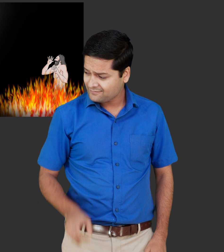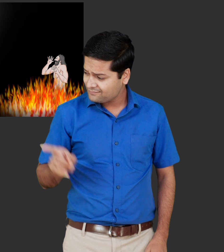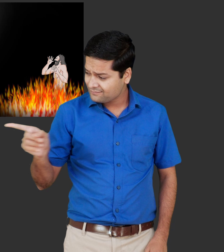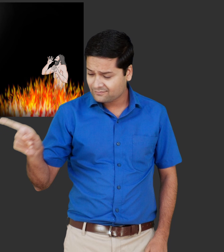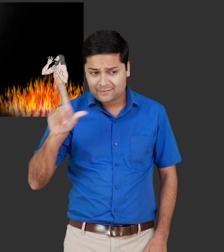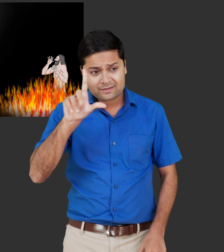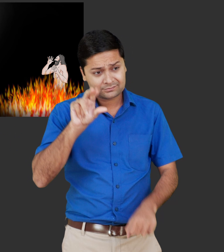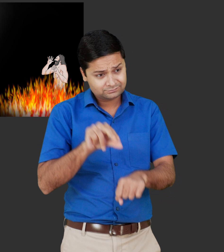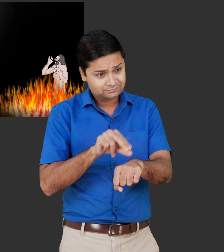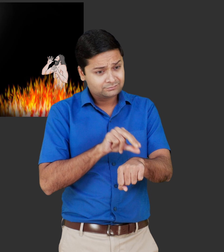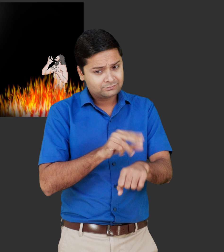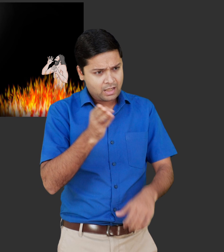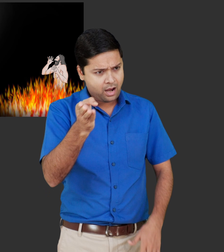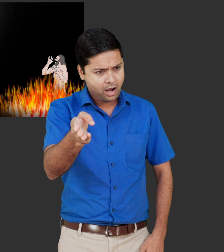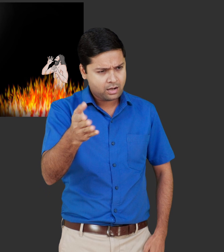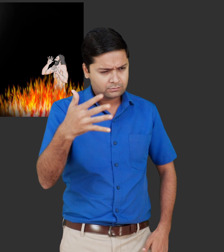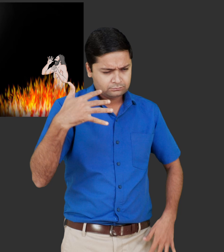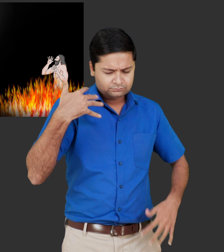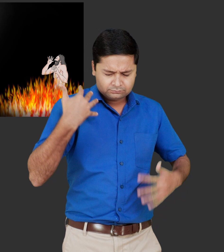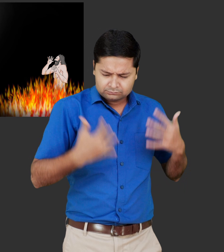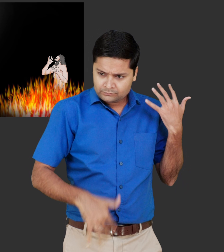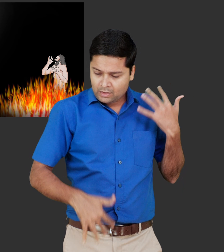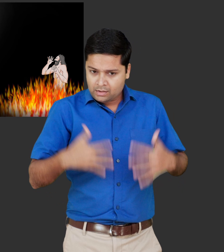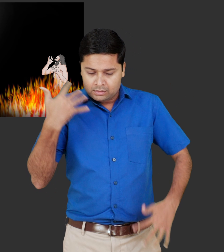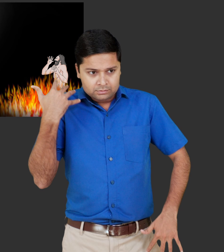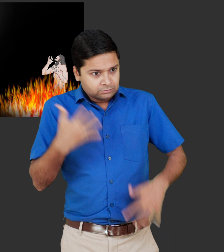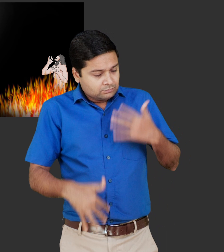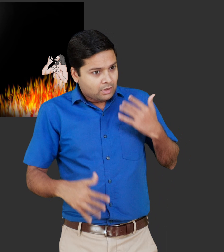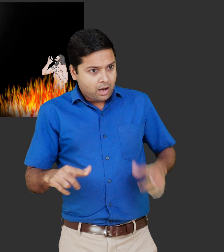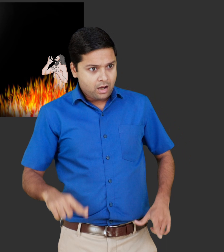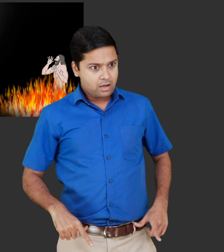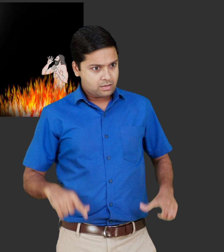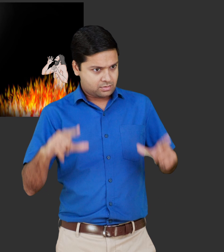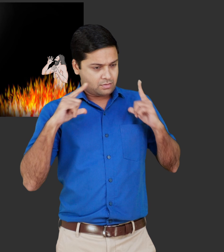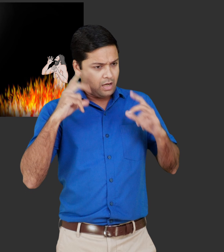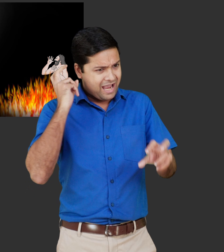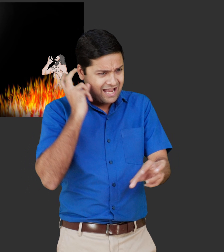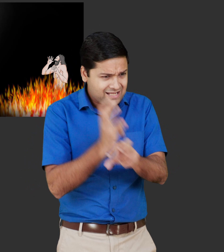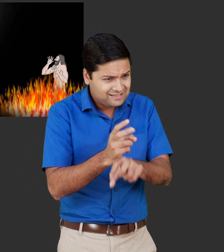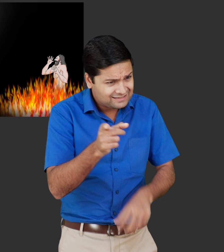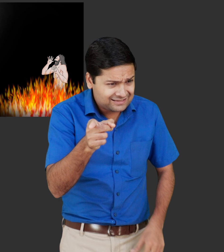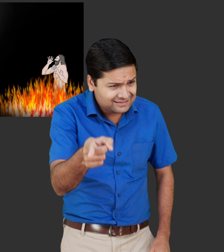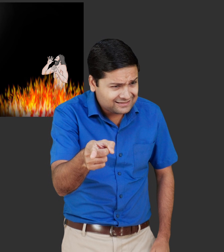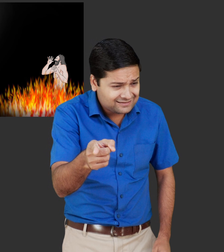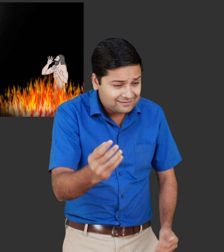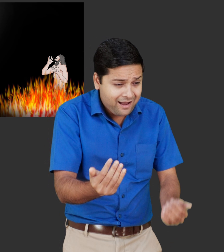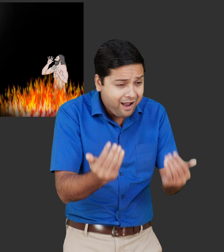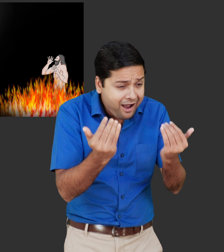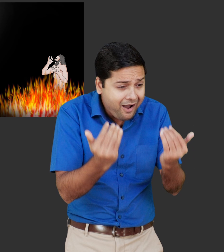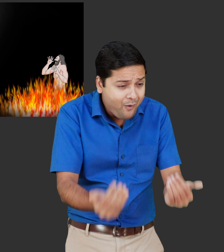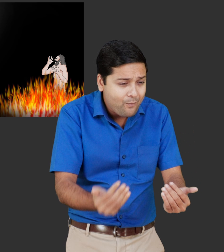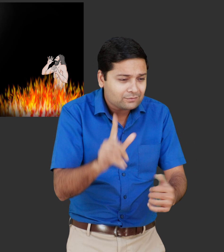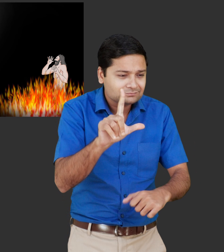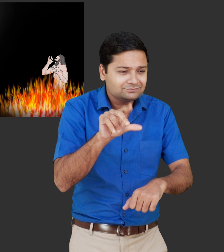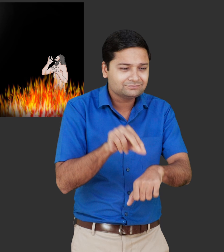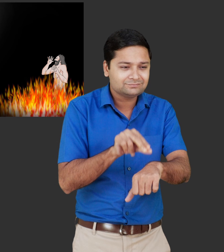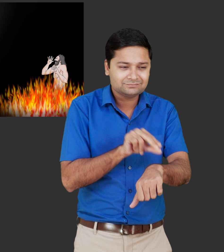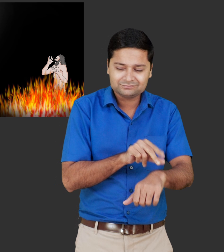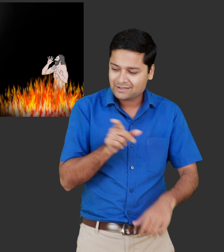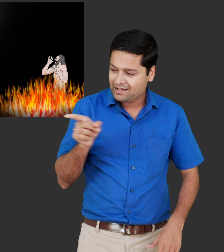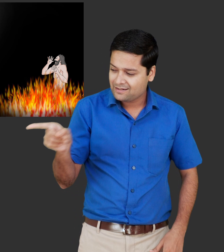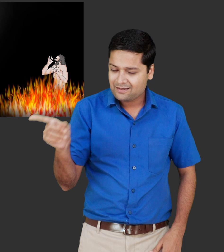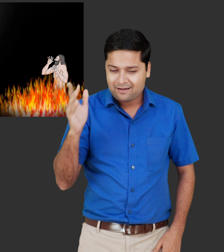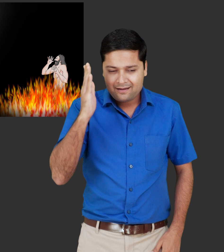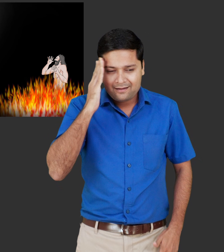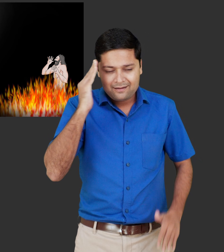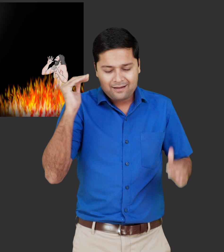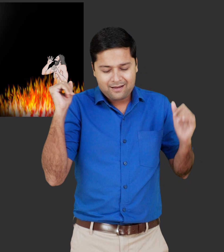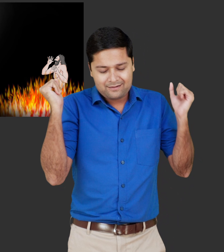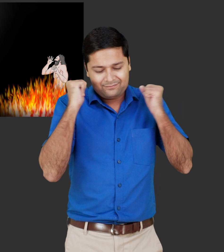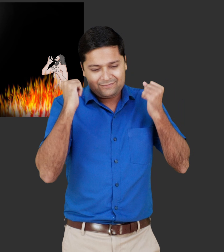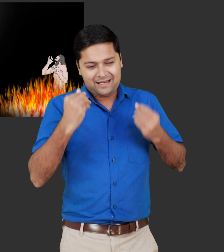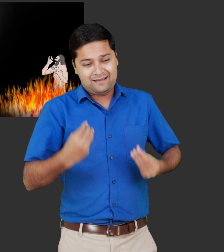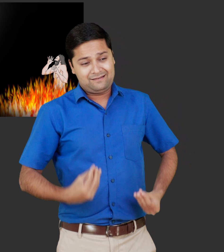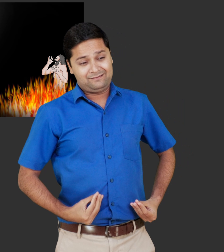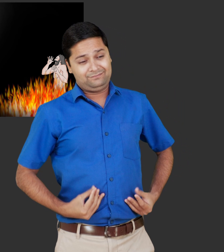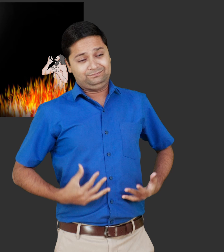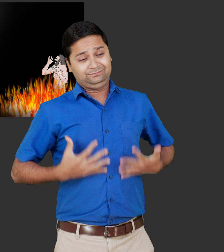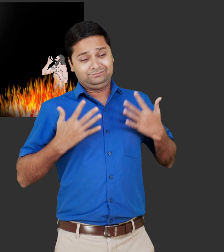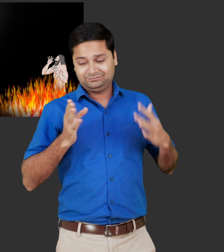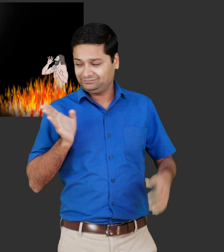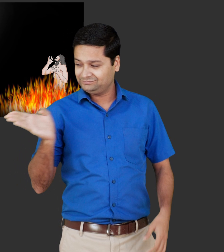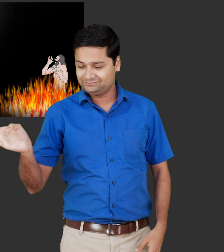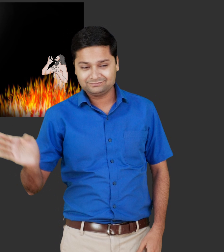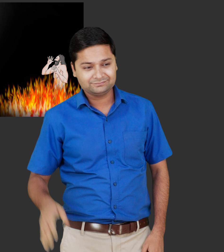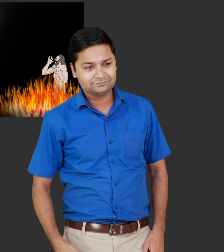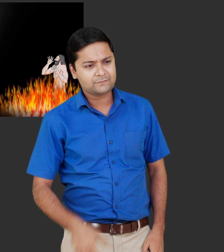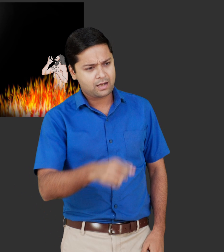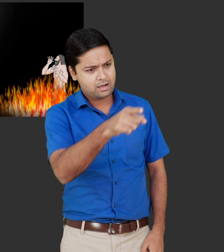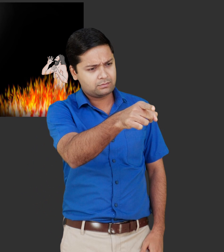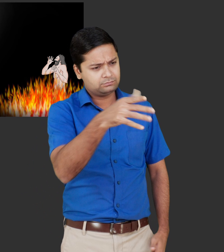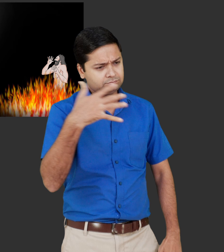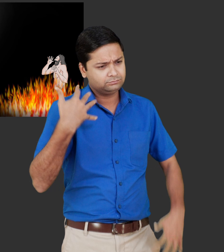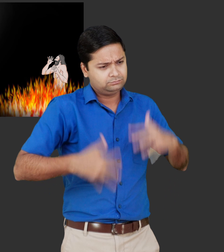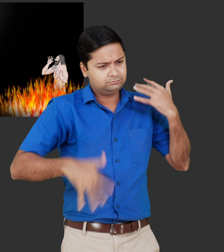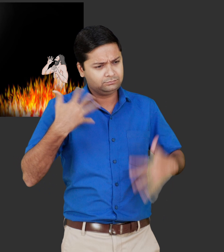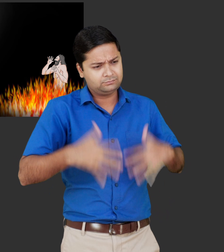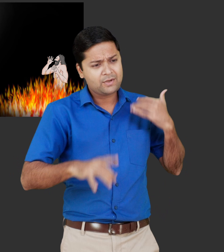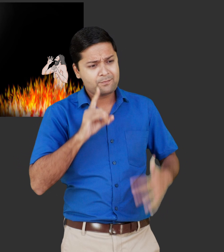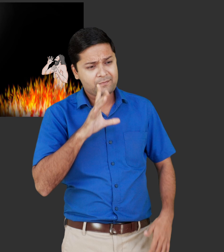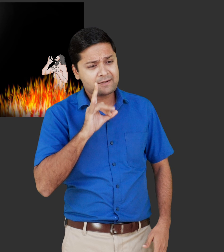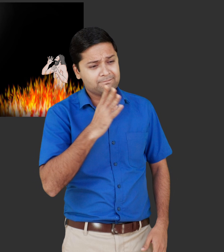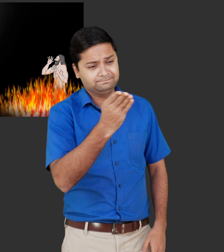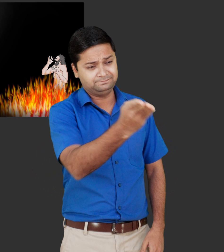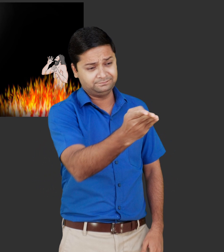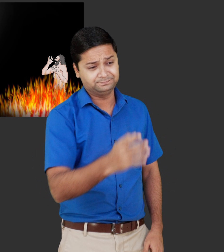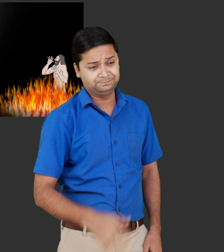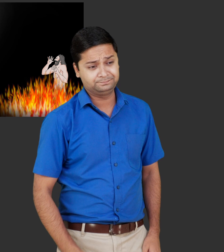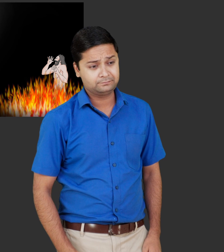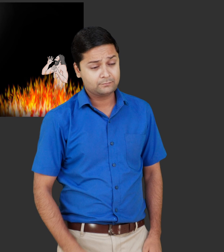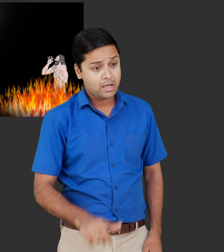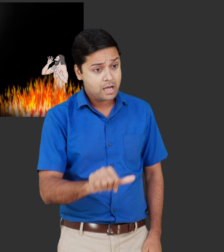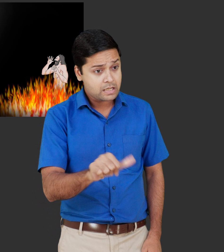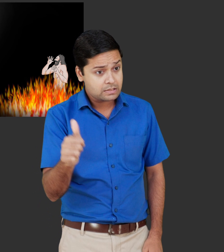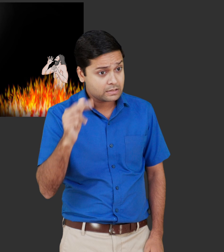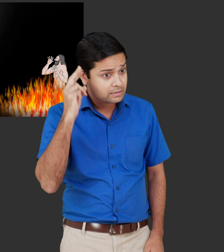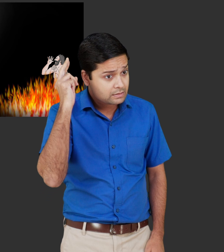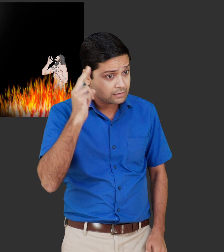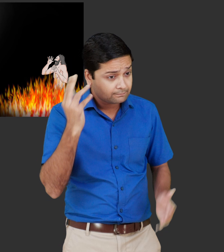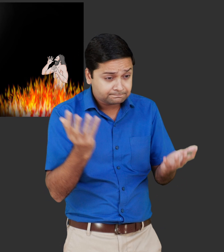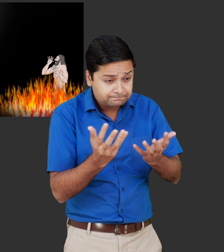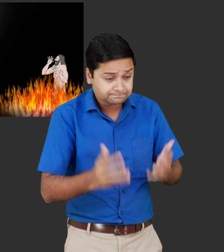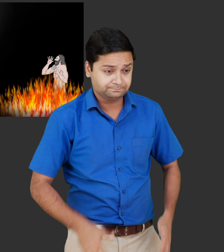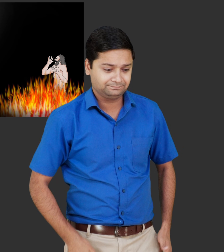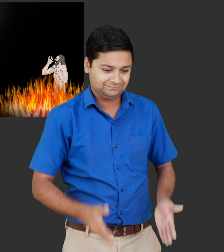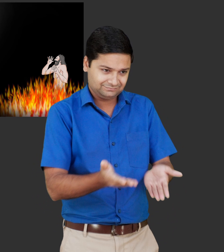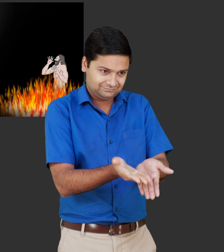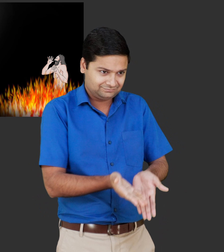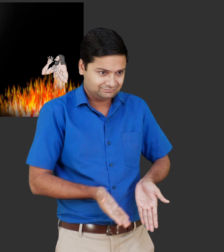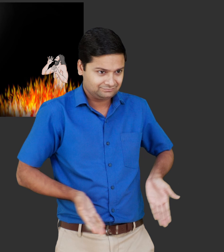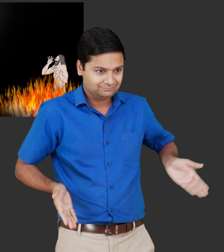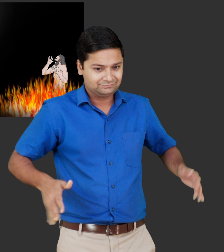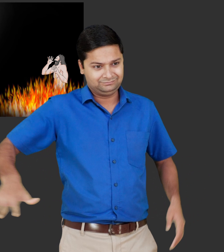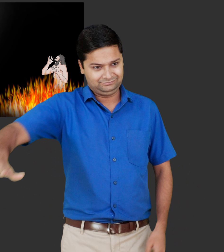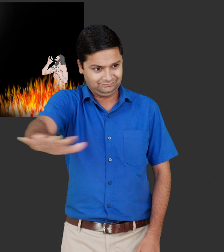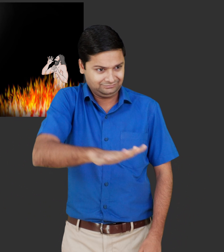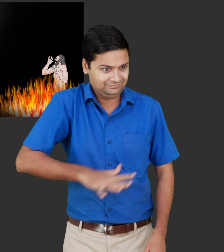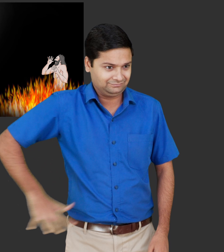But now he is comforted here, while you are in agony.